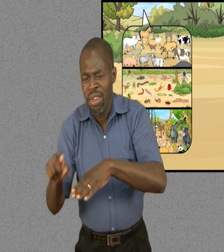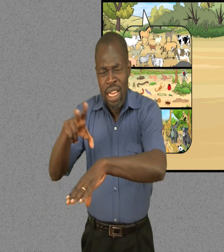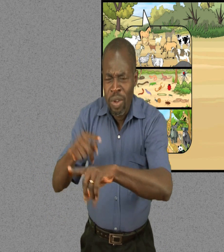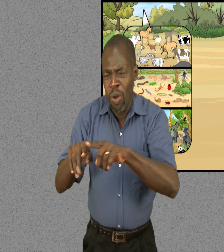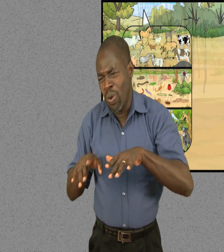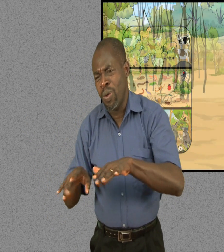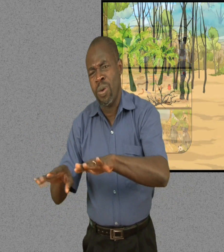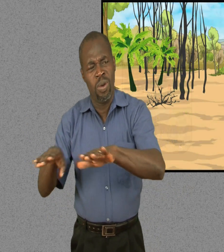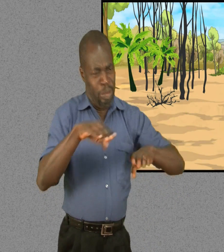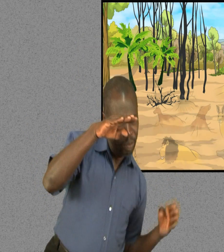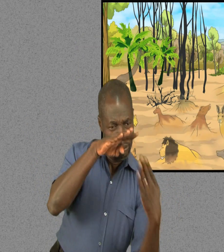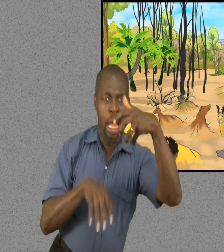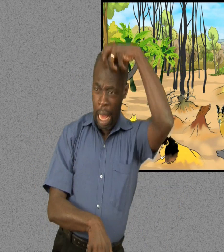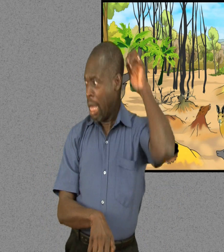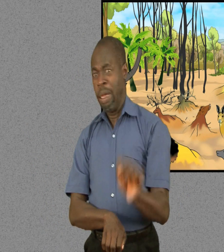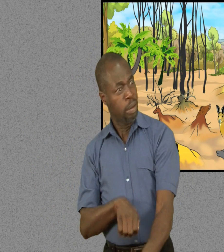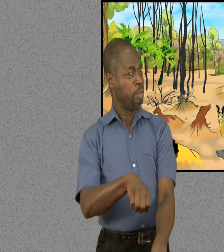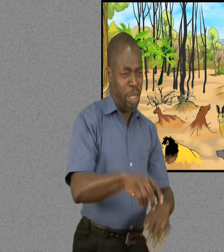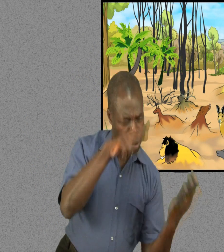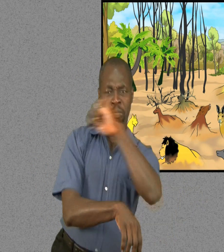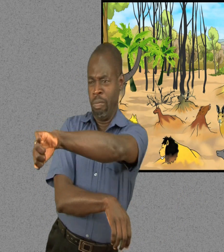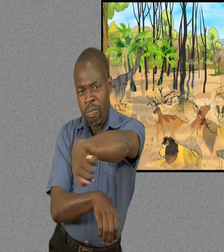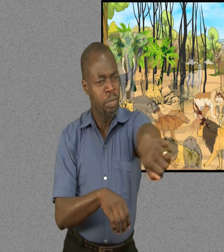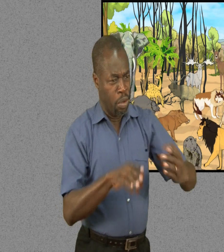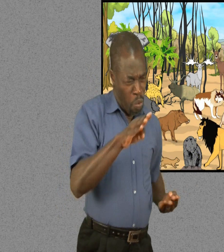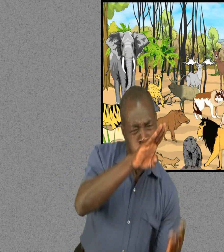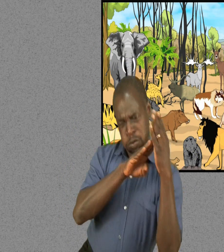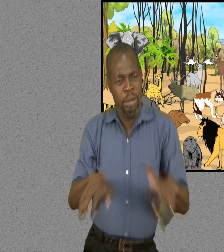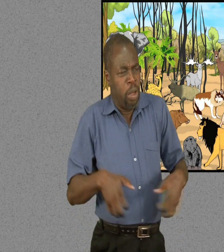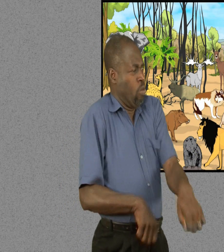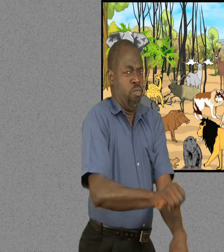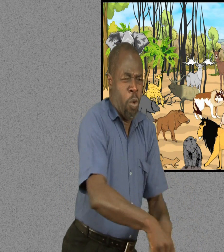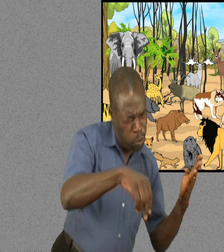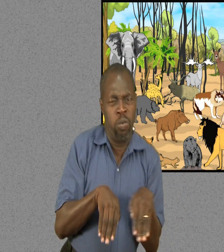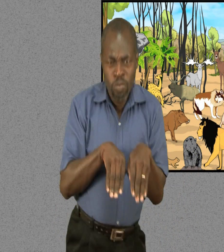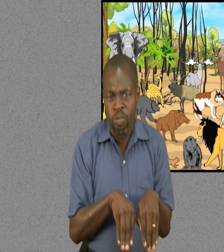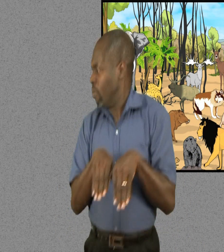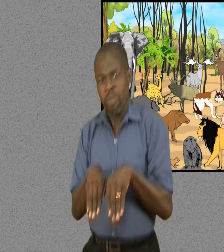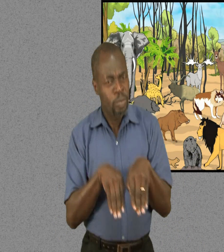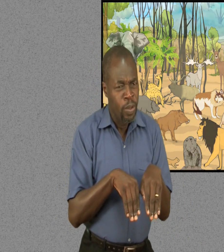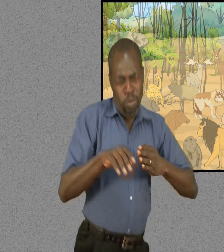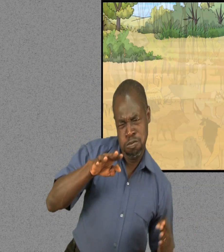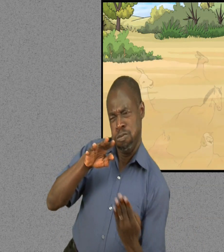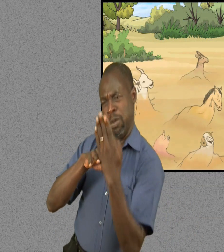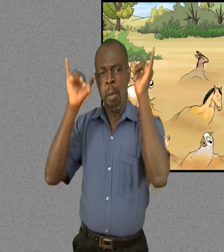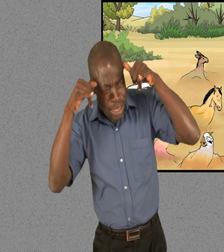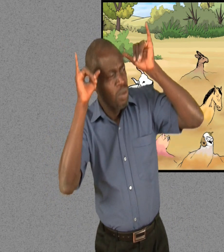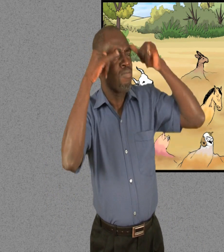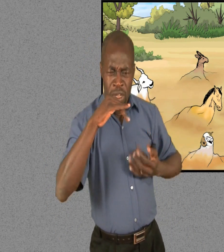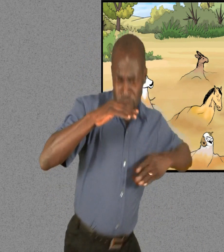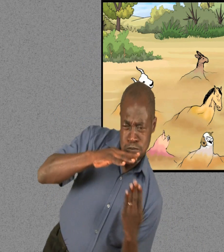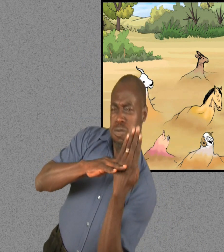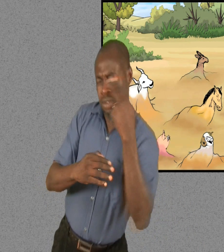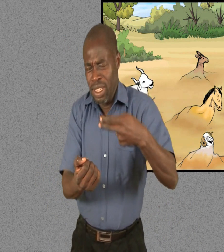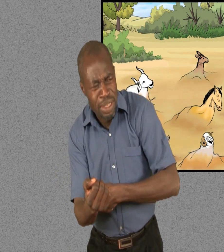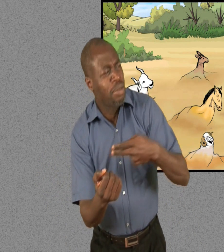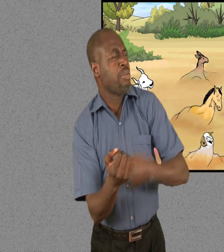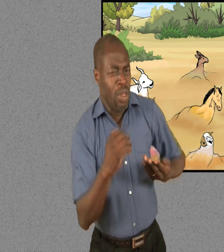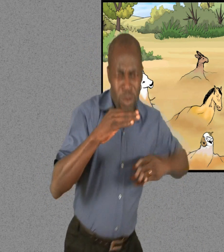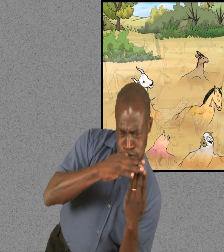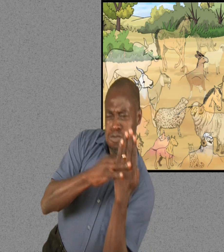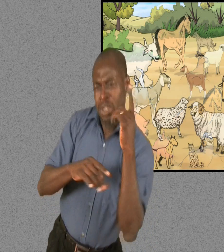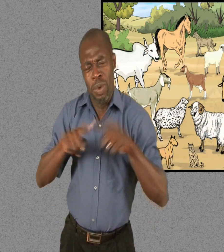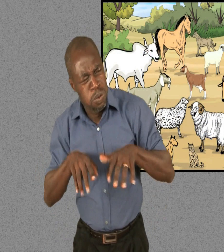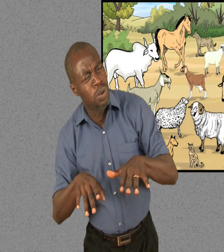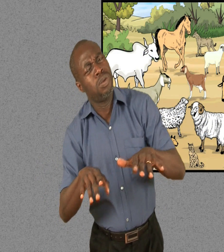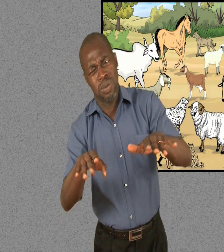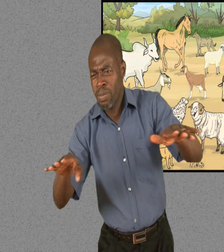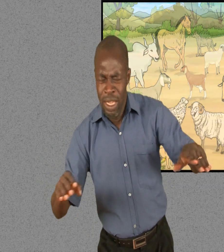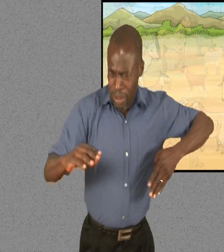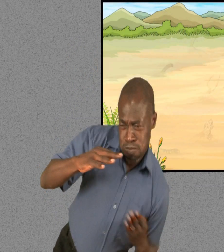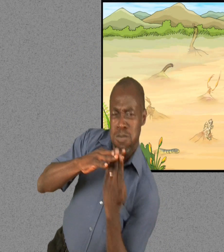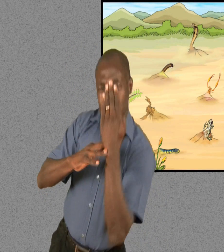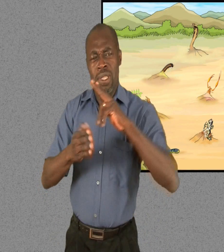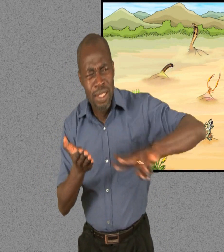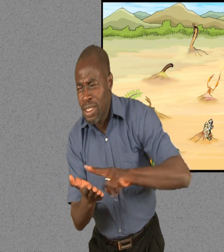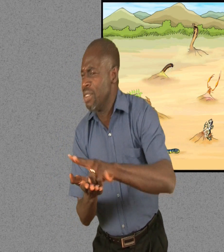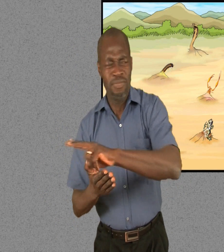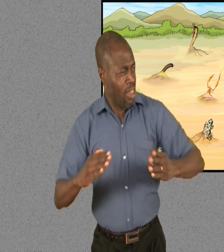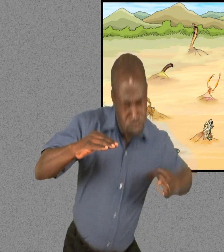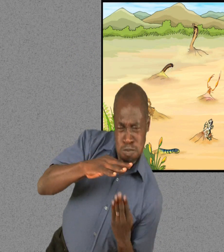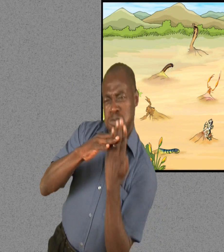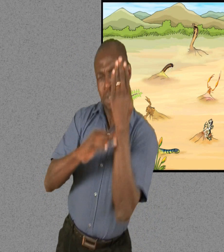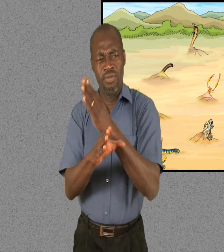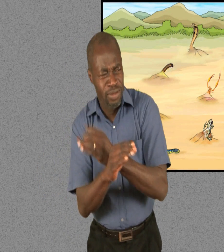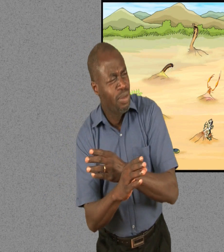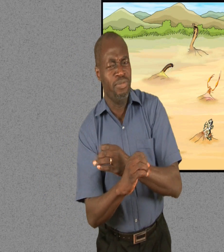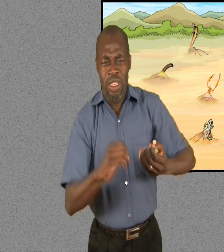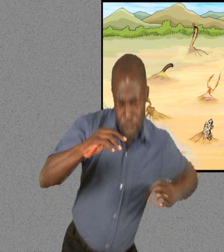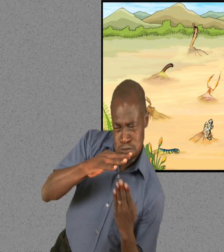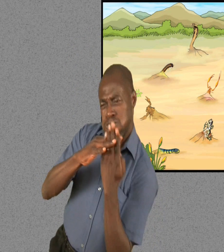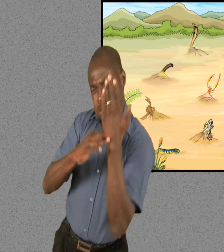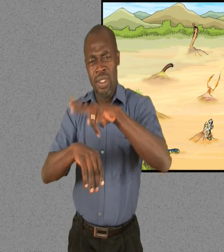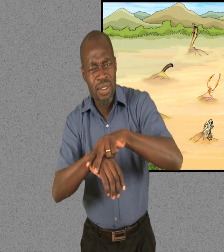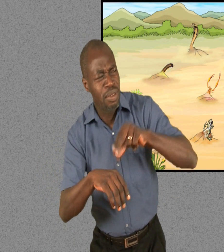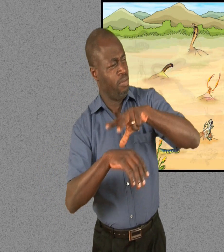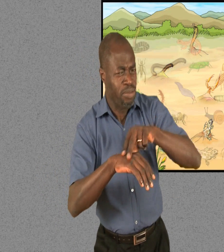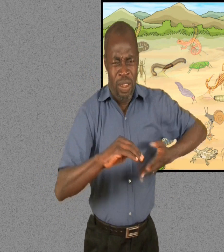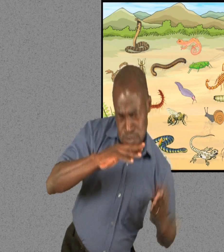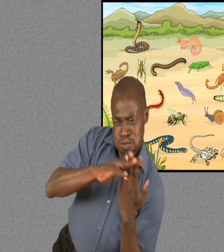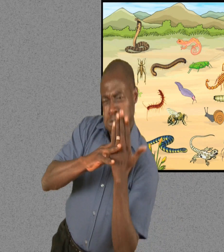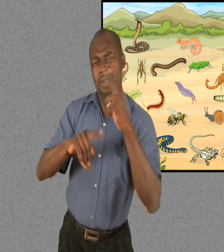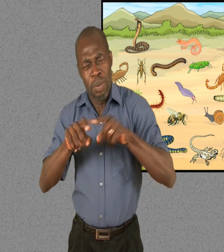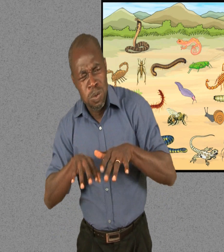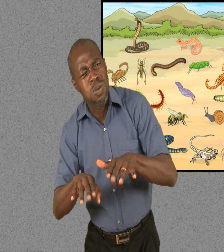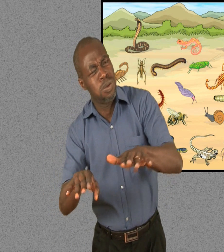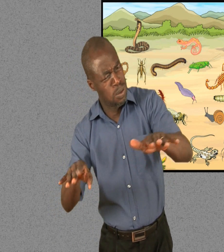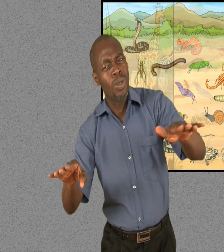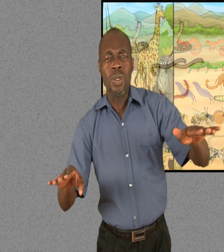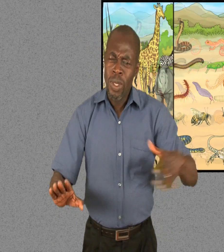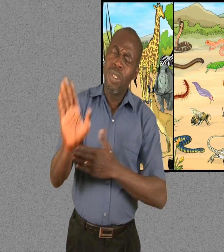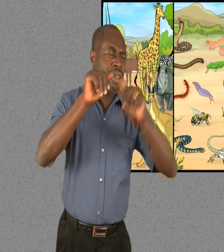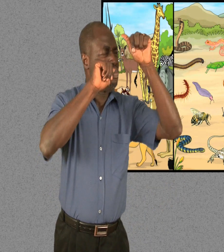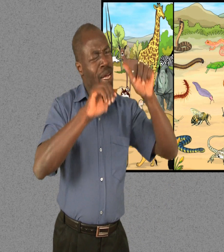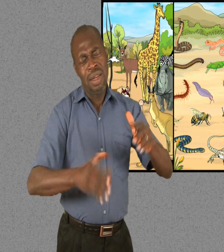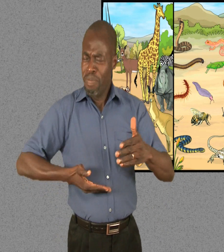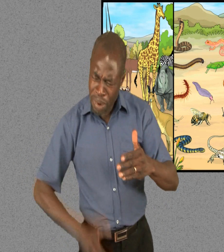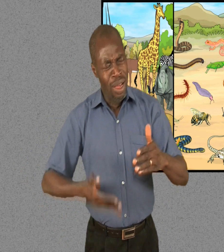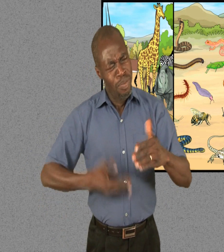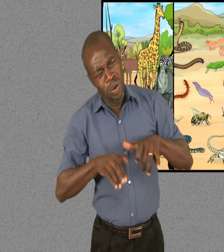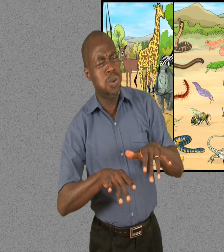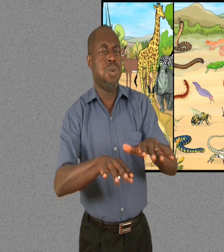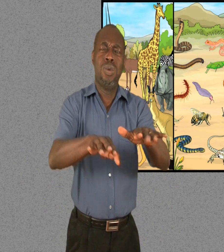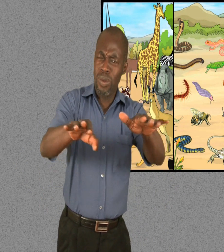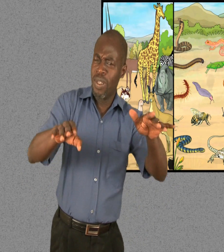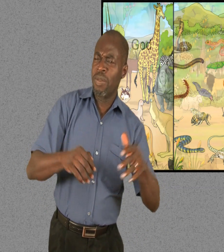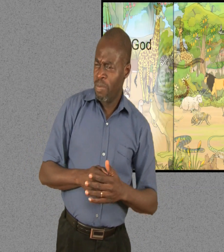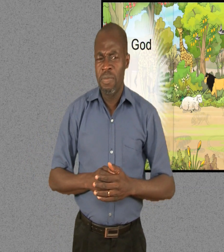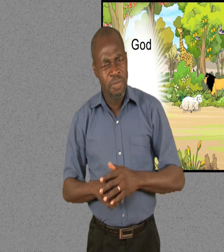God made the beasts of the earth according to their kinds, the livestock according to their kinds, and everything that crawls upon the earth according to its kind.